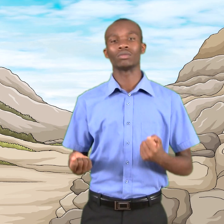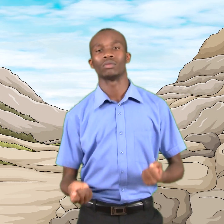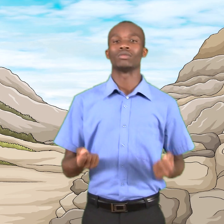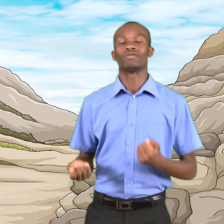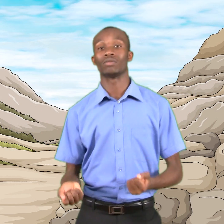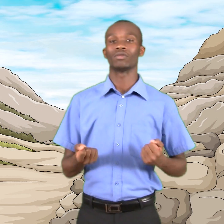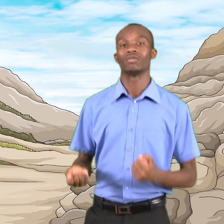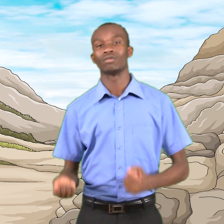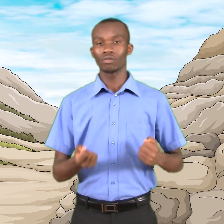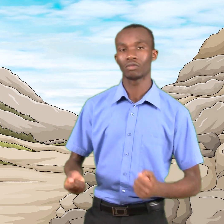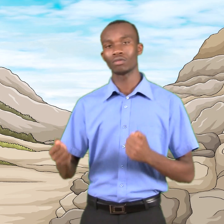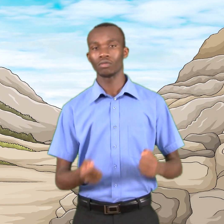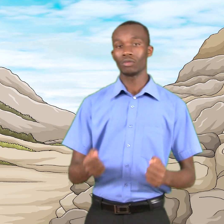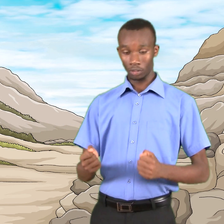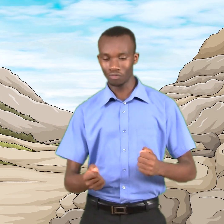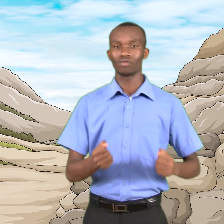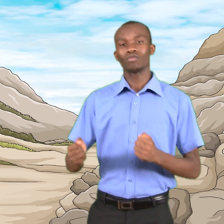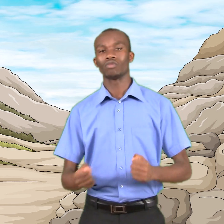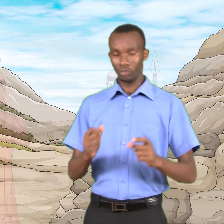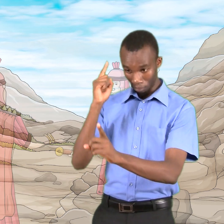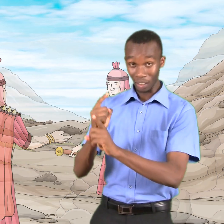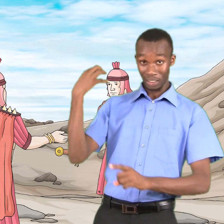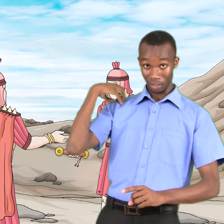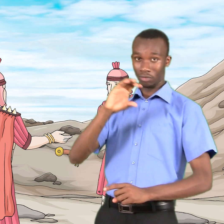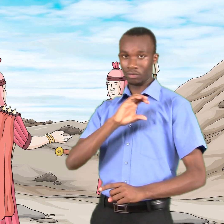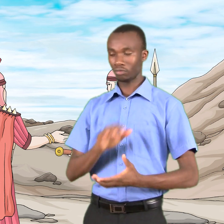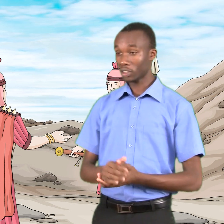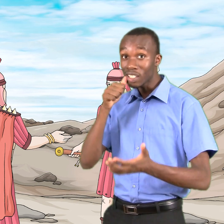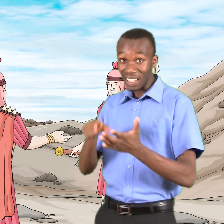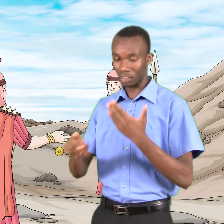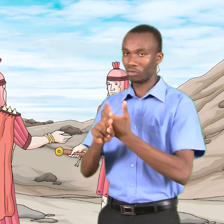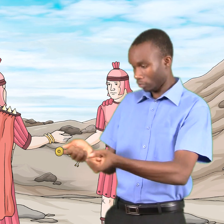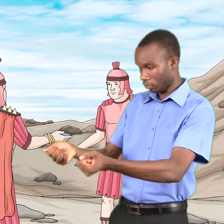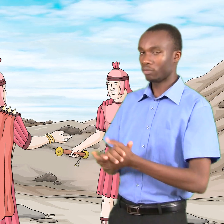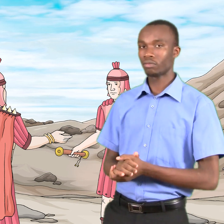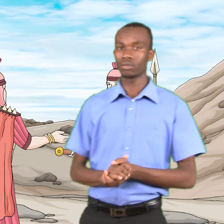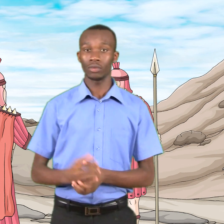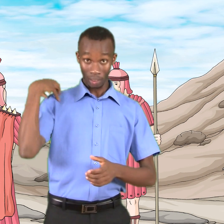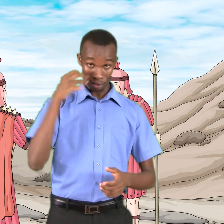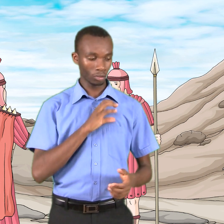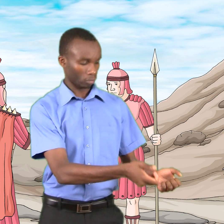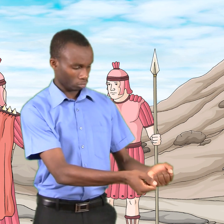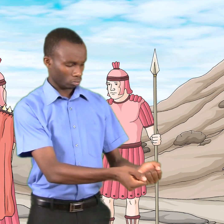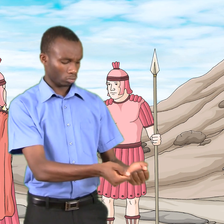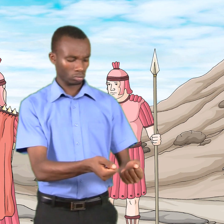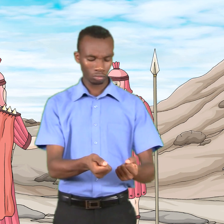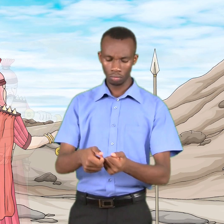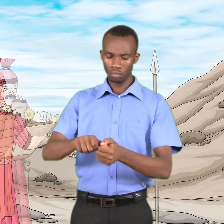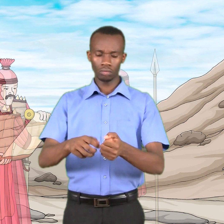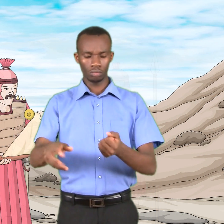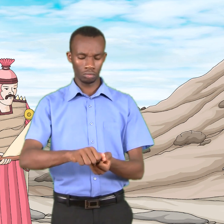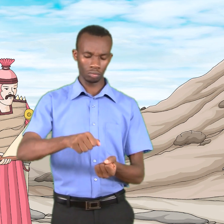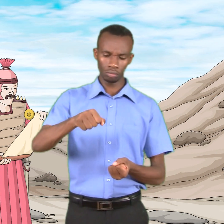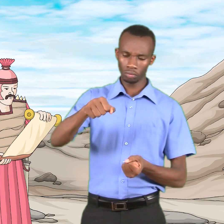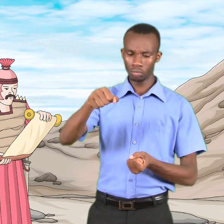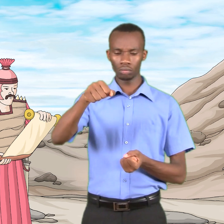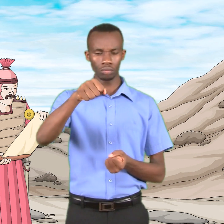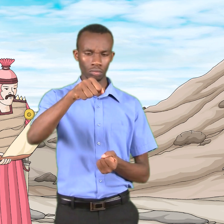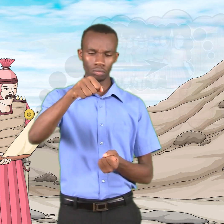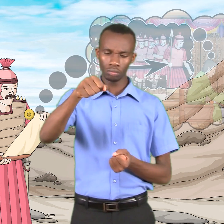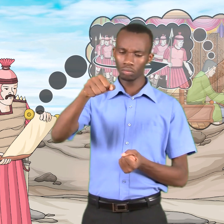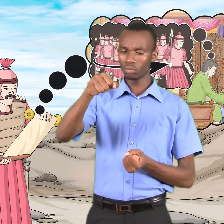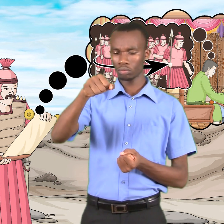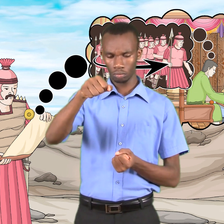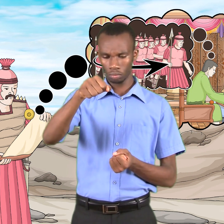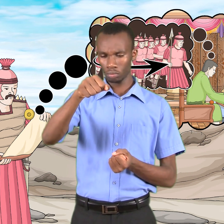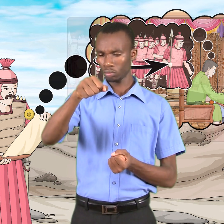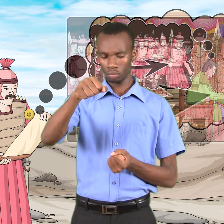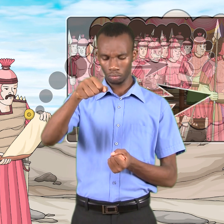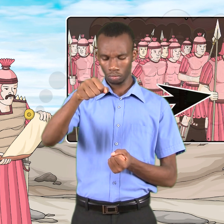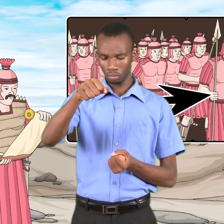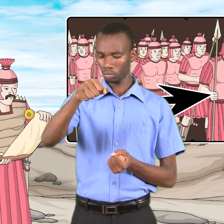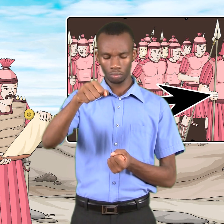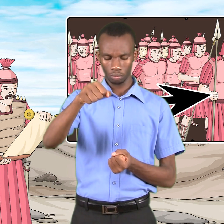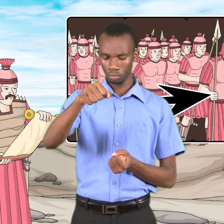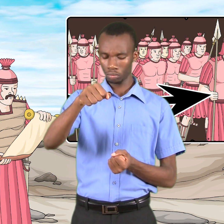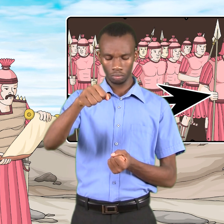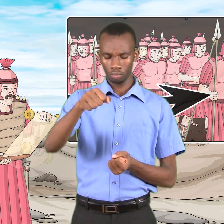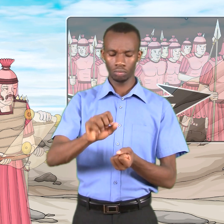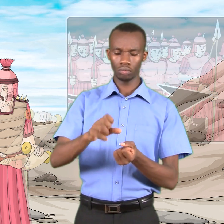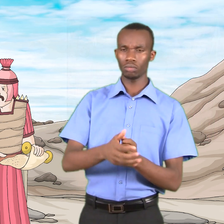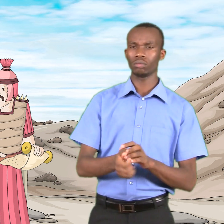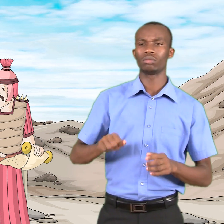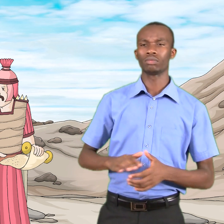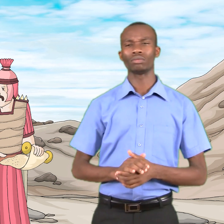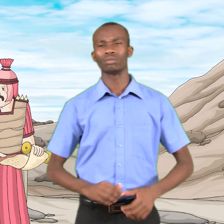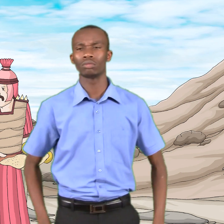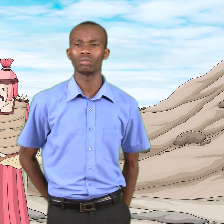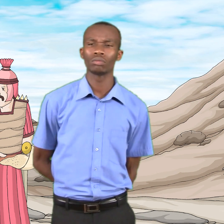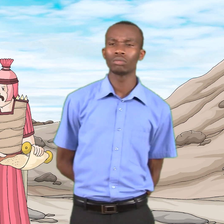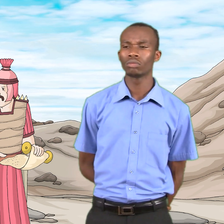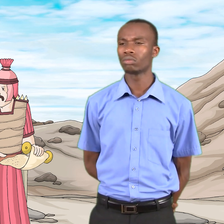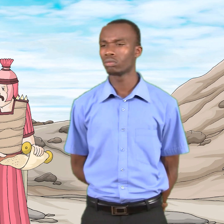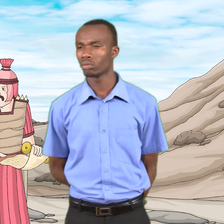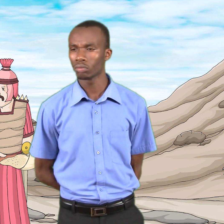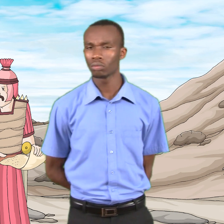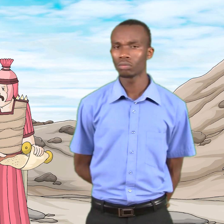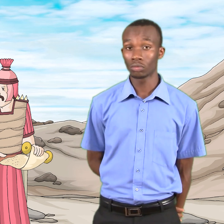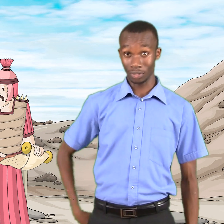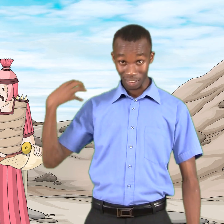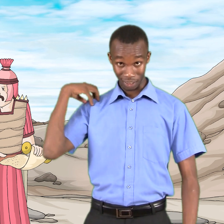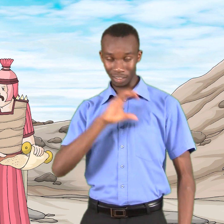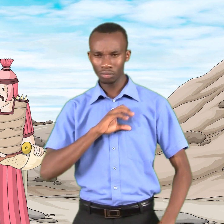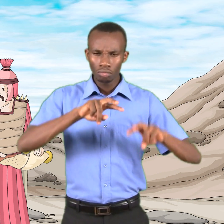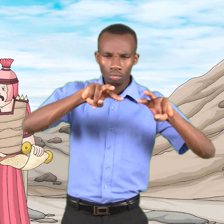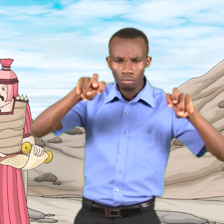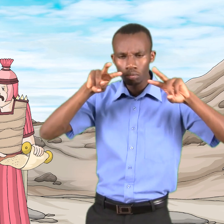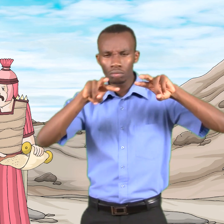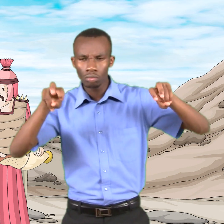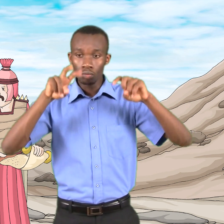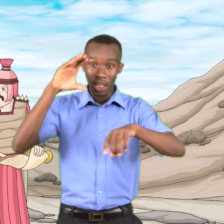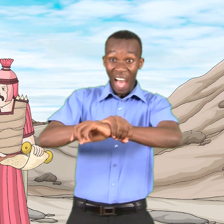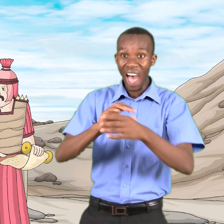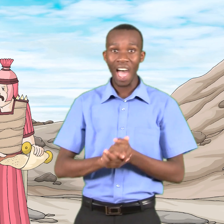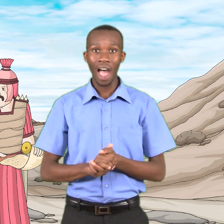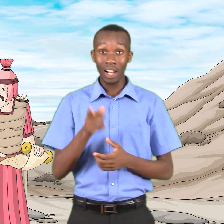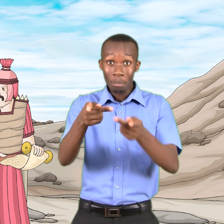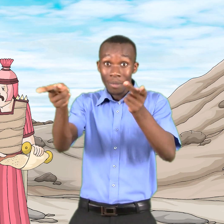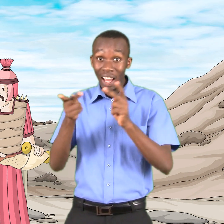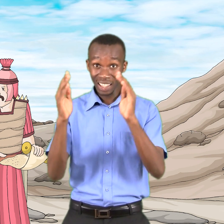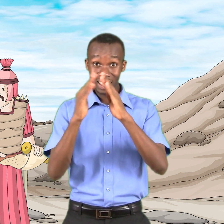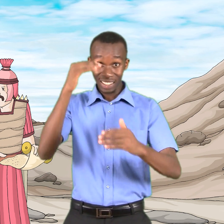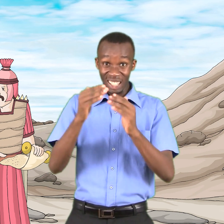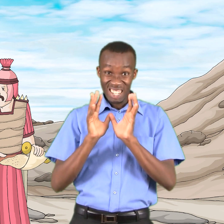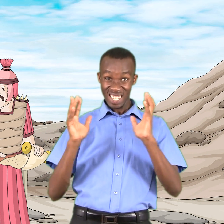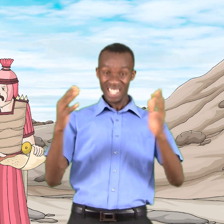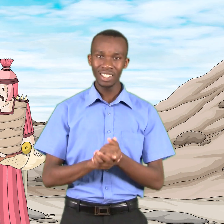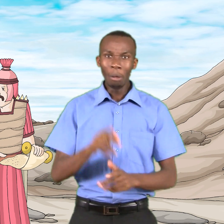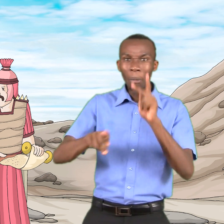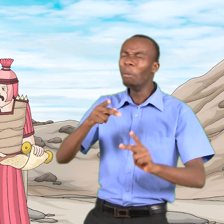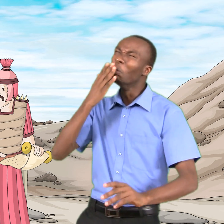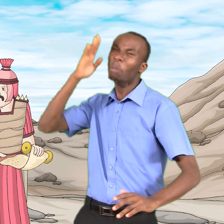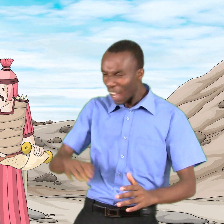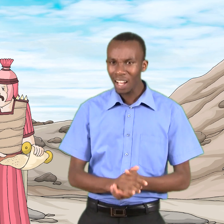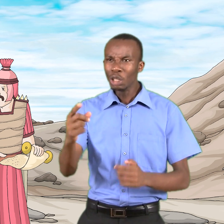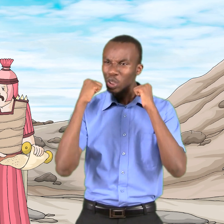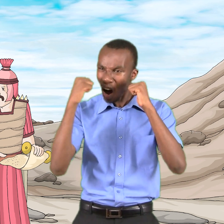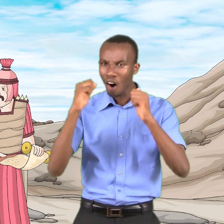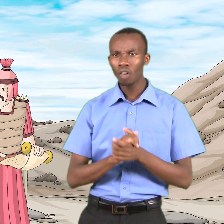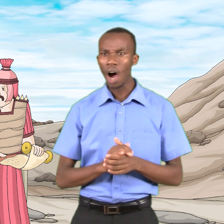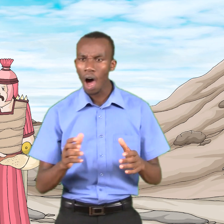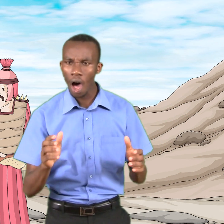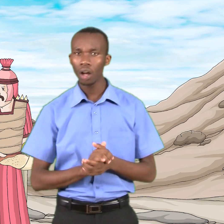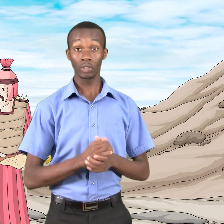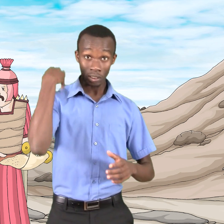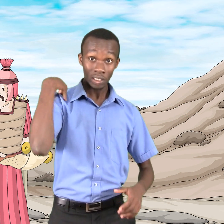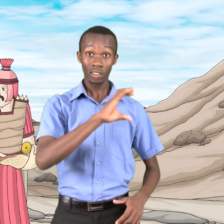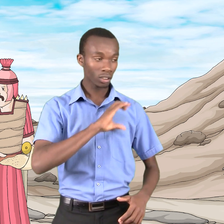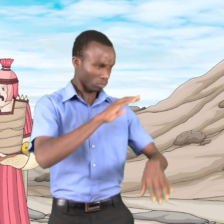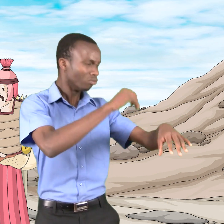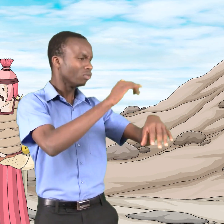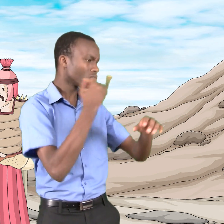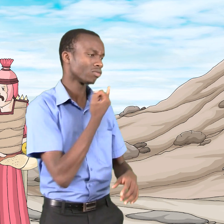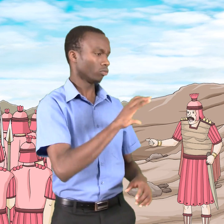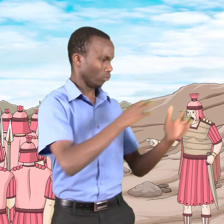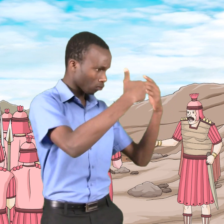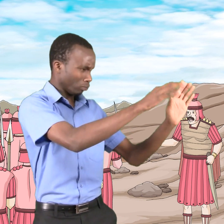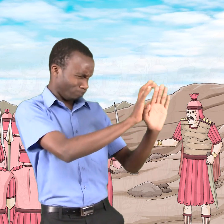then withdraw from him, so that he may be struck down and killed.”